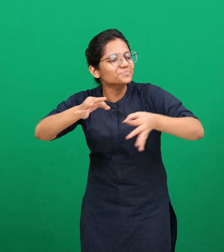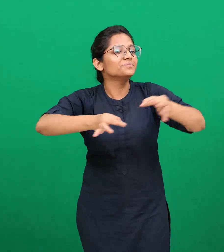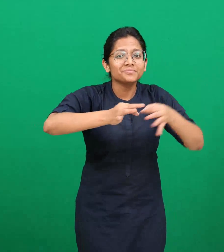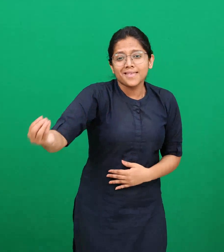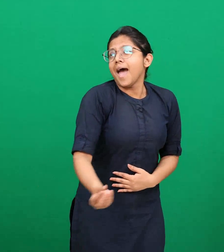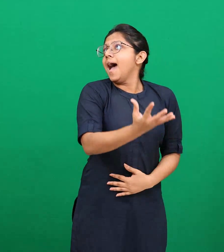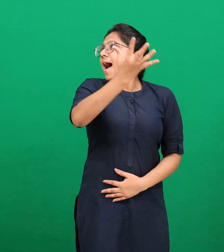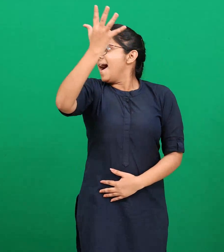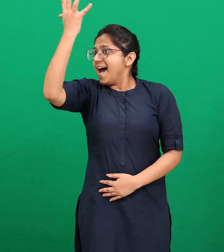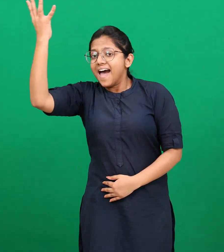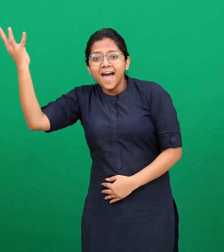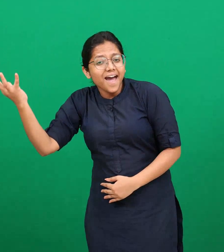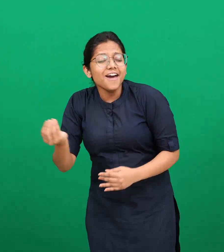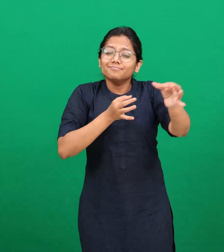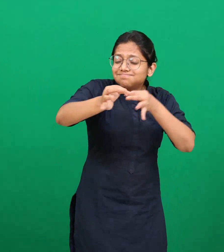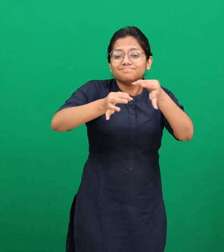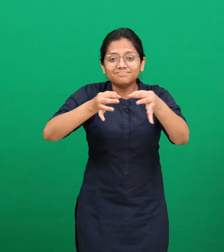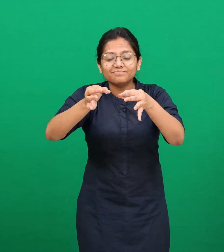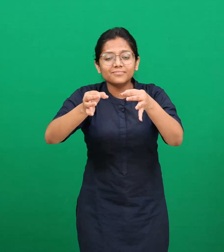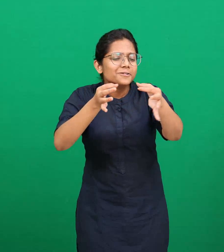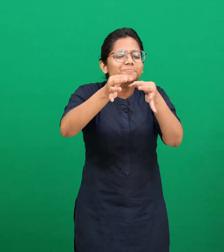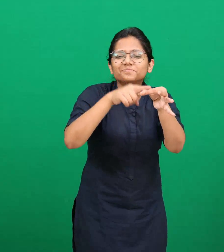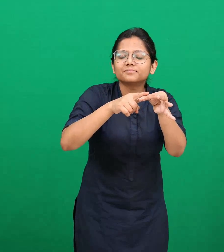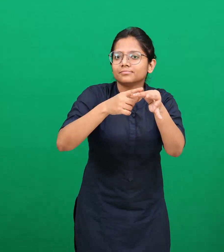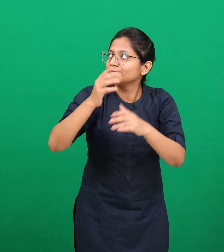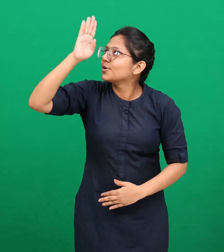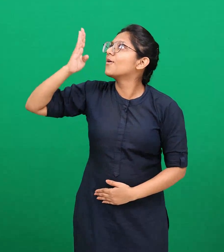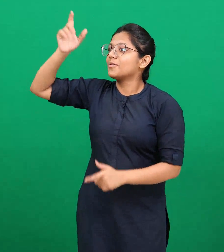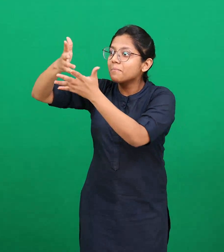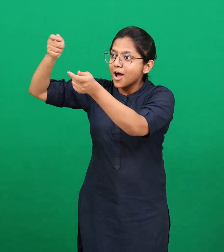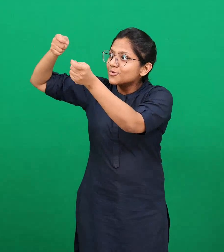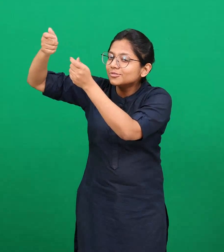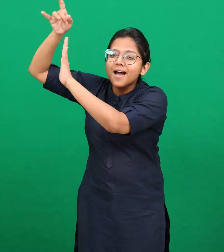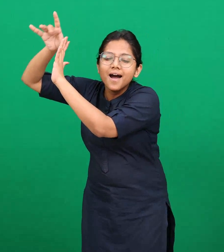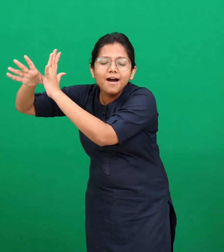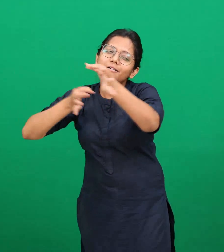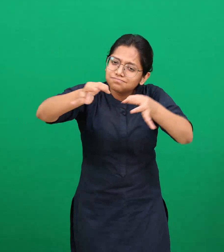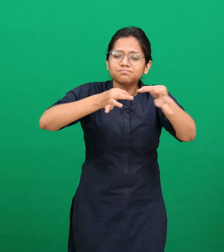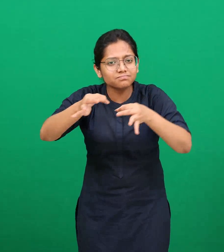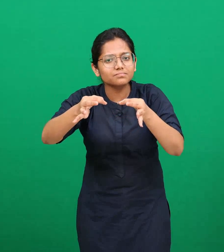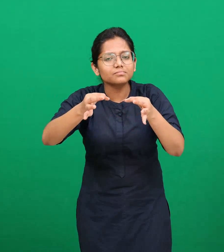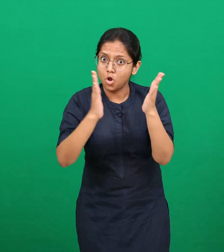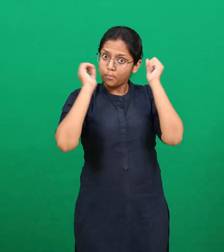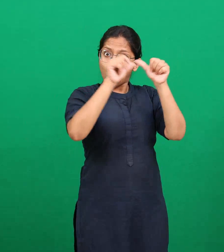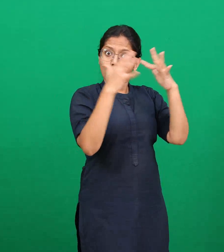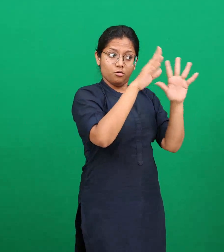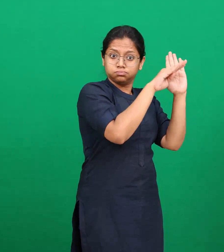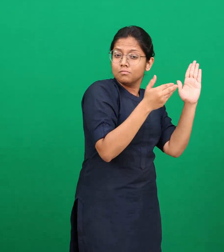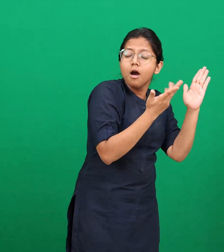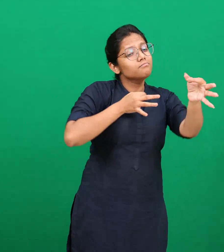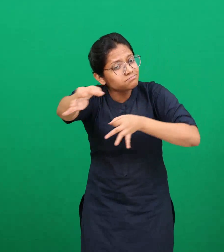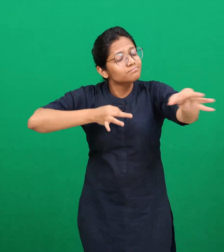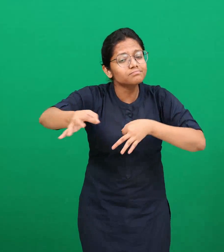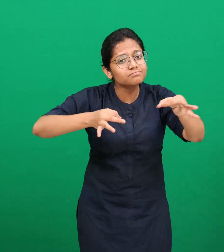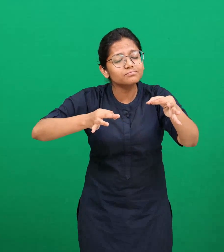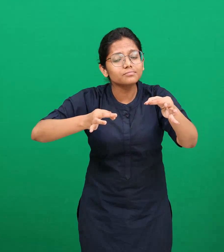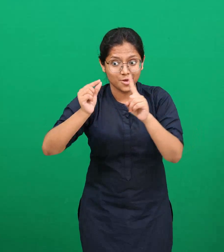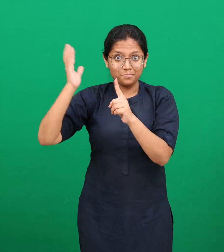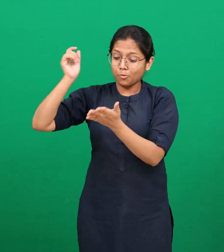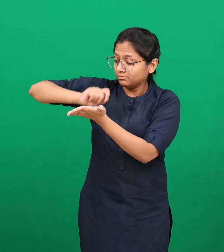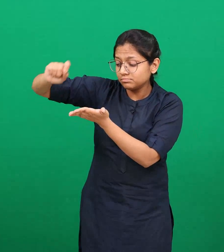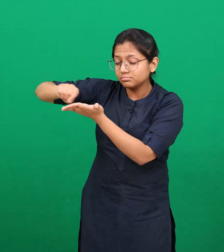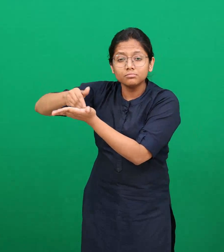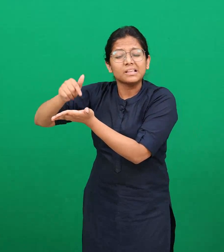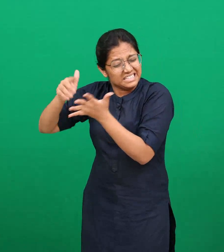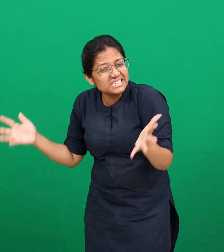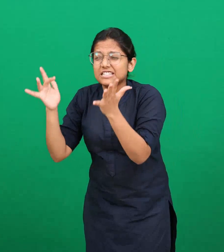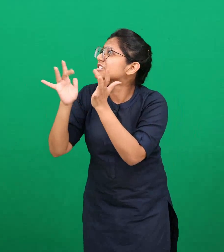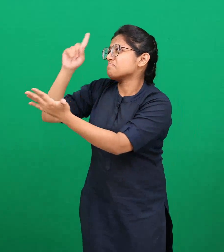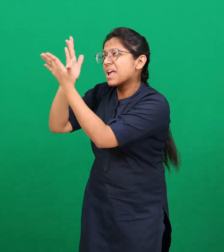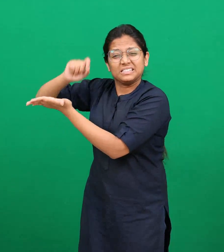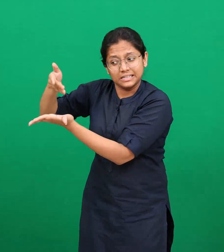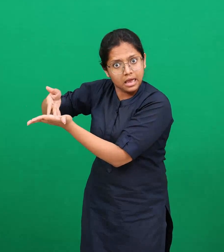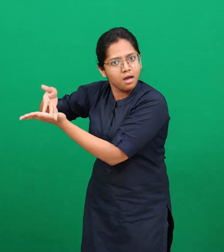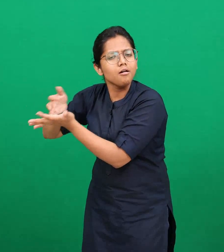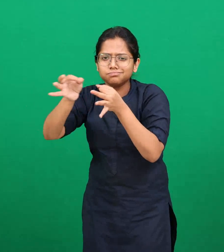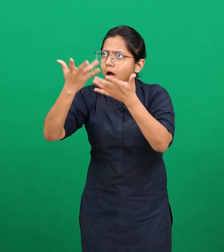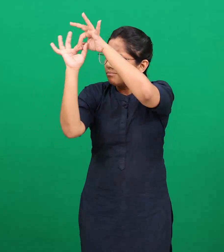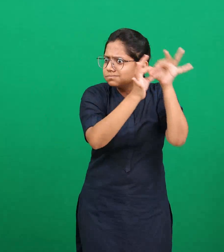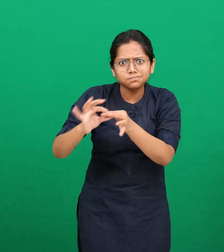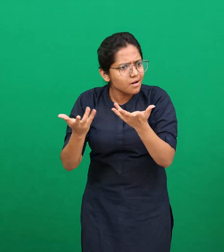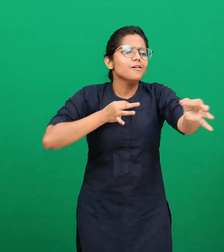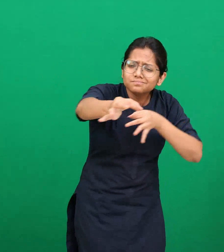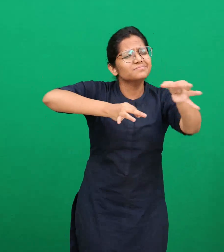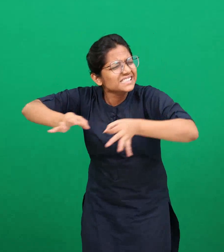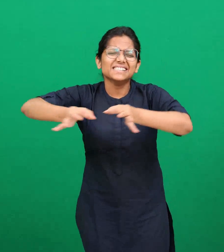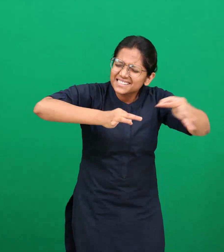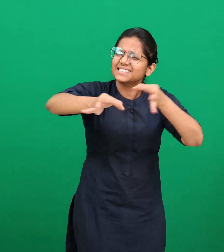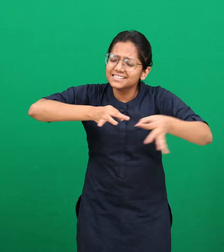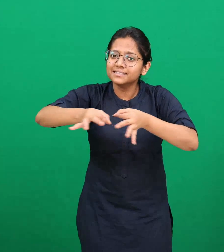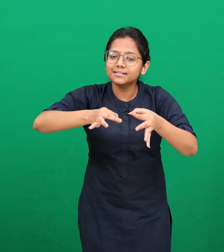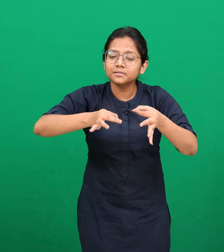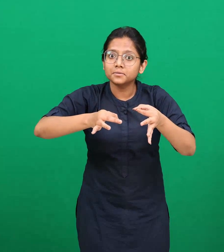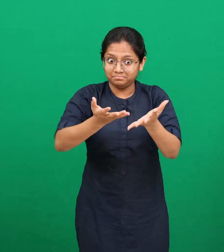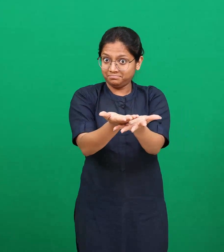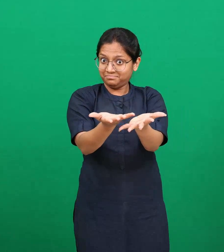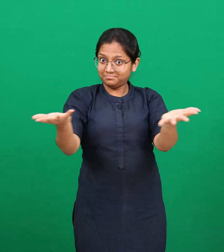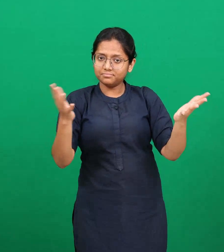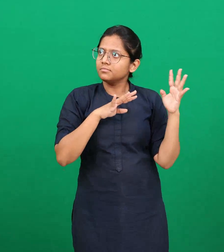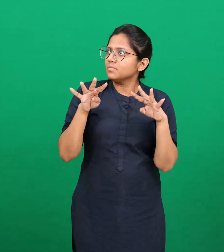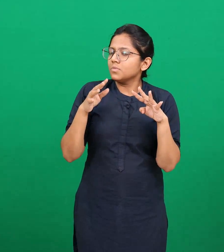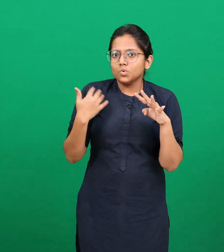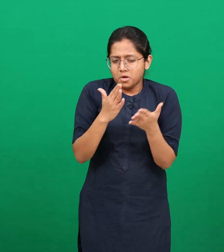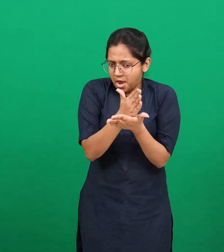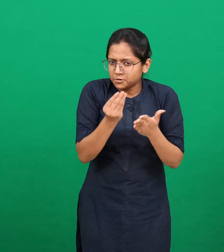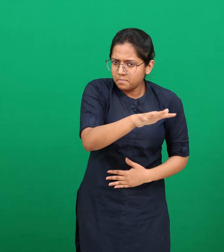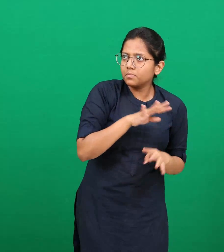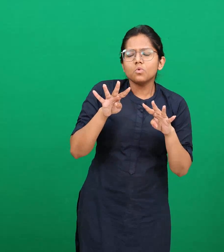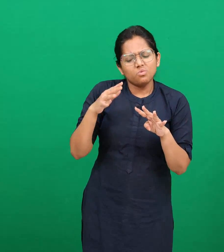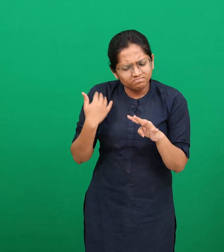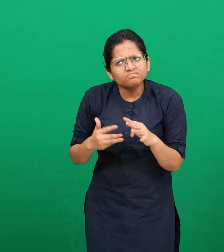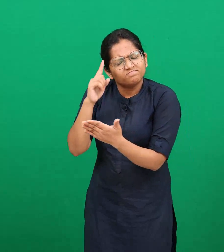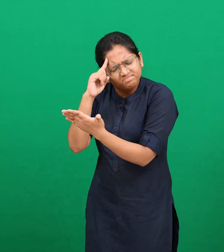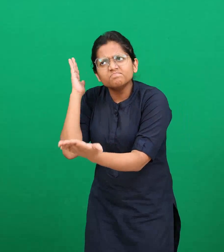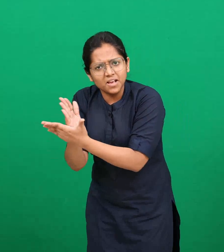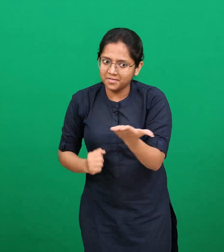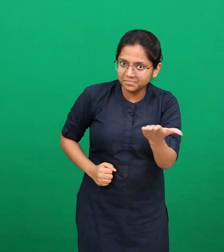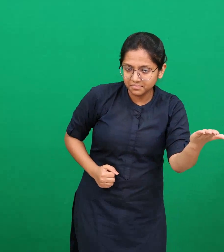He expounded to them from morning to evening, testifying about the kingdom of God and persuading them about Jesus from the Law of Moses and the Prophets.